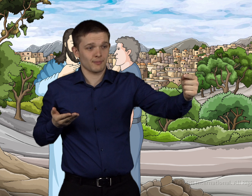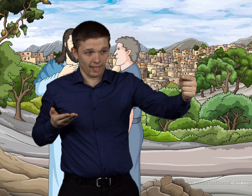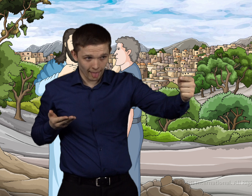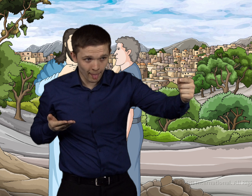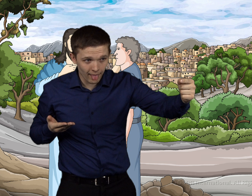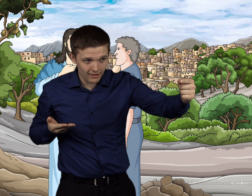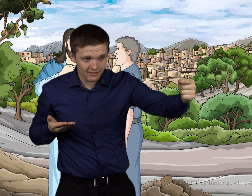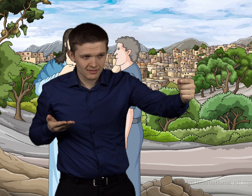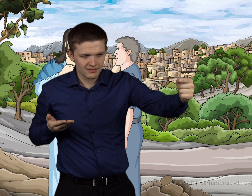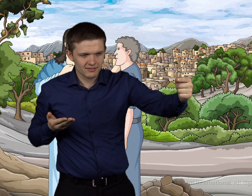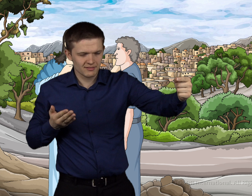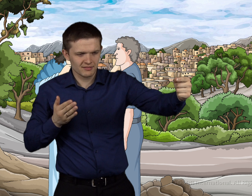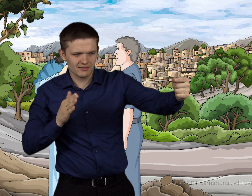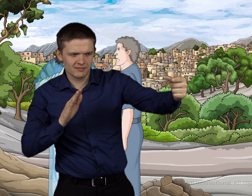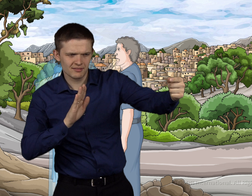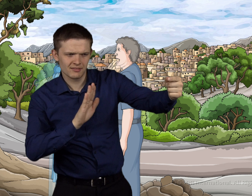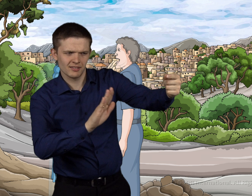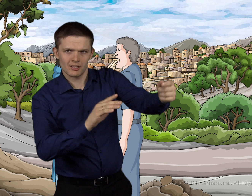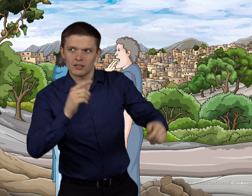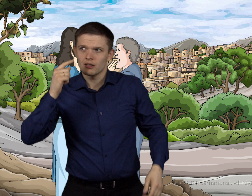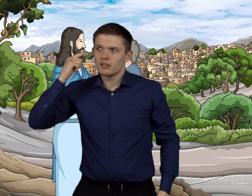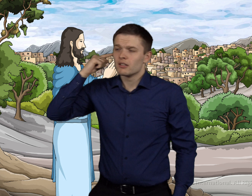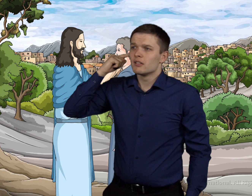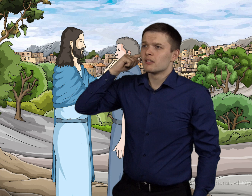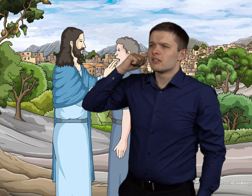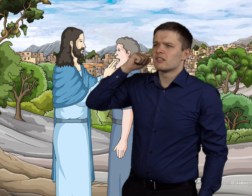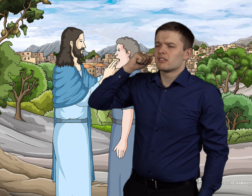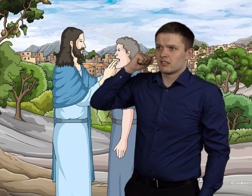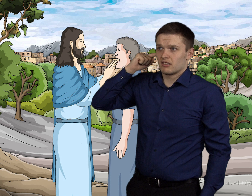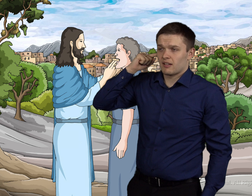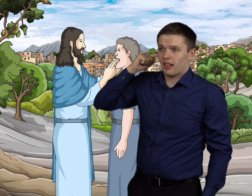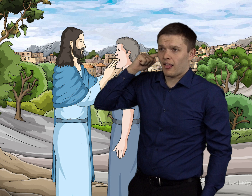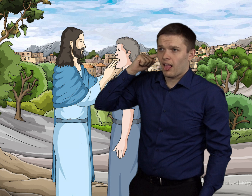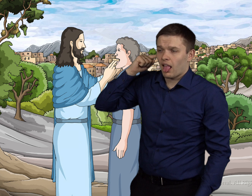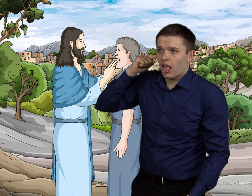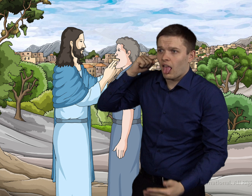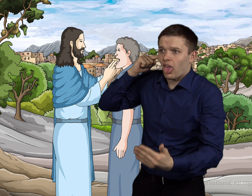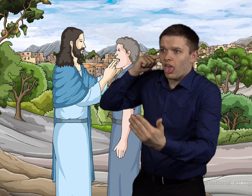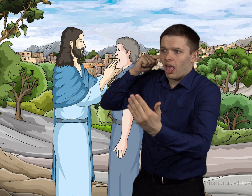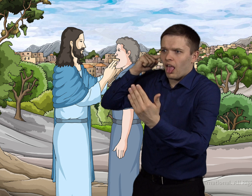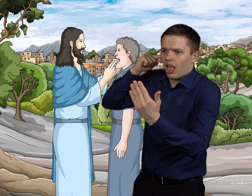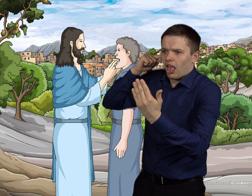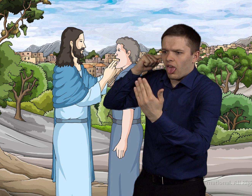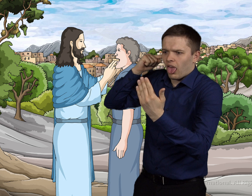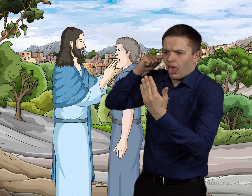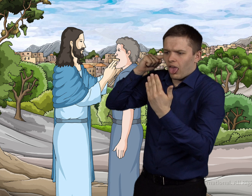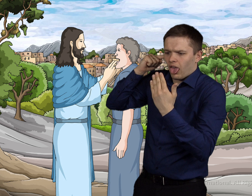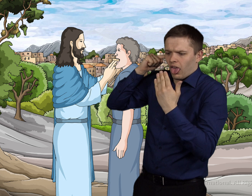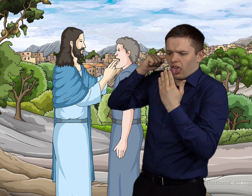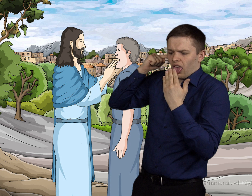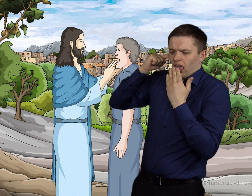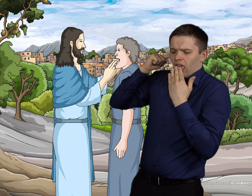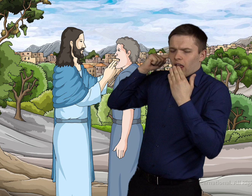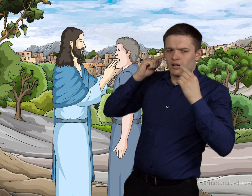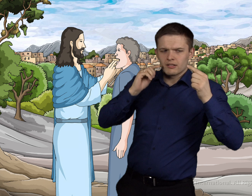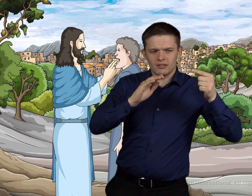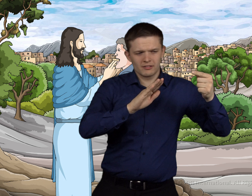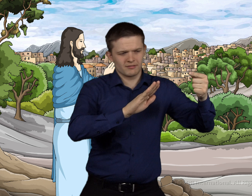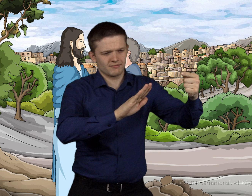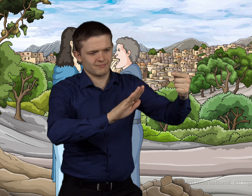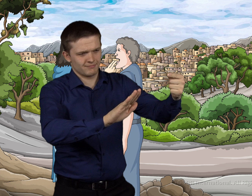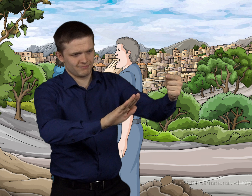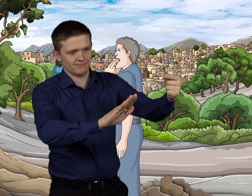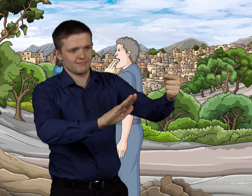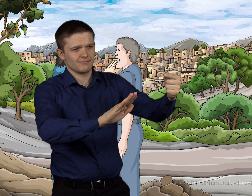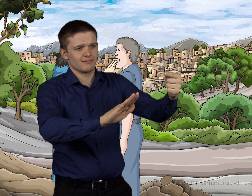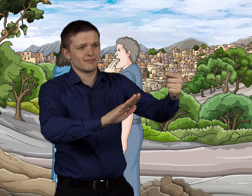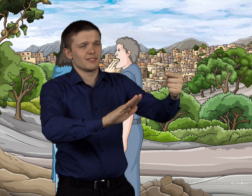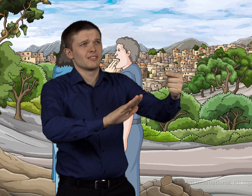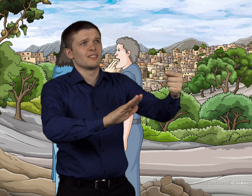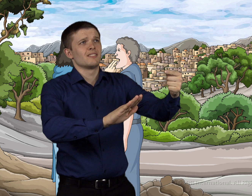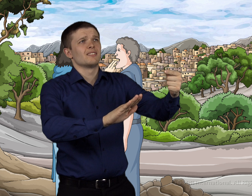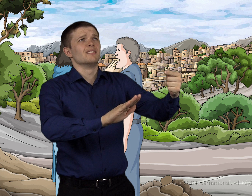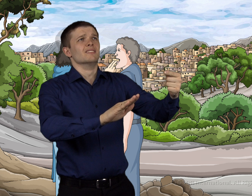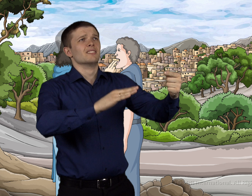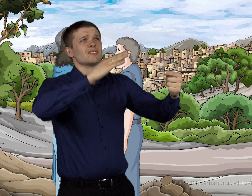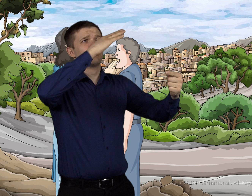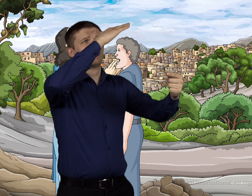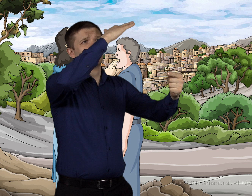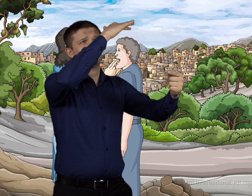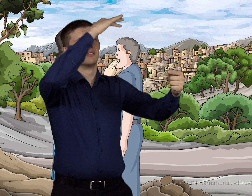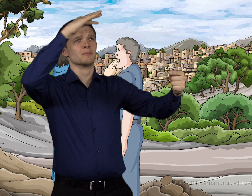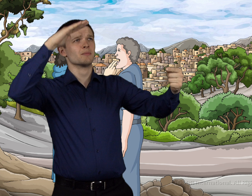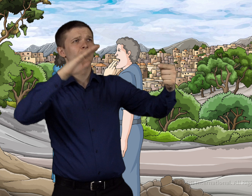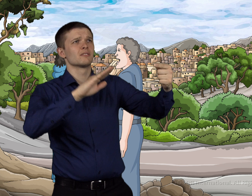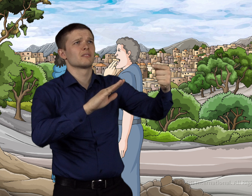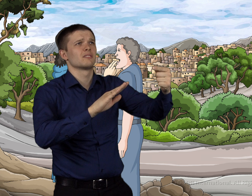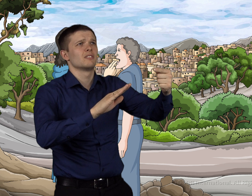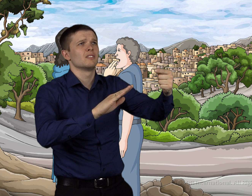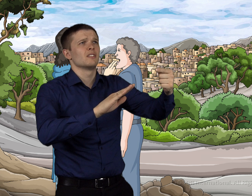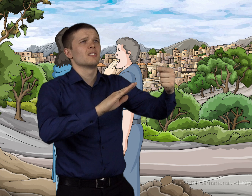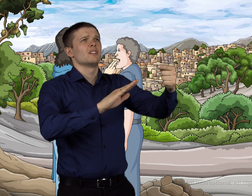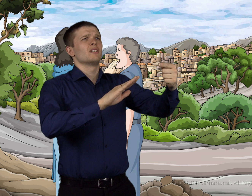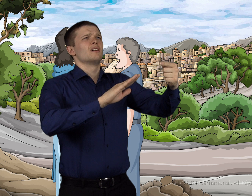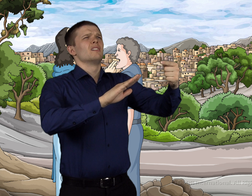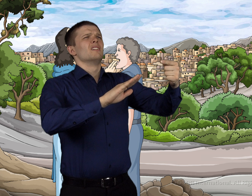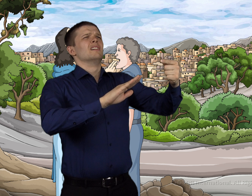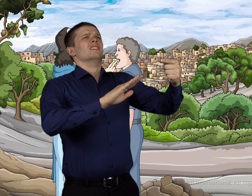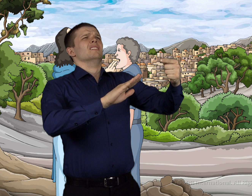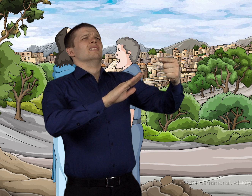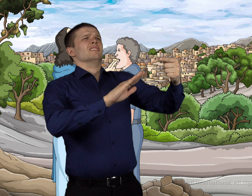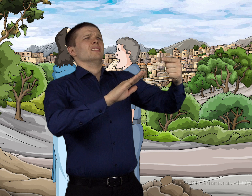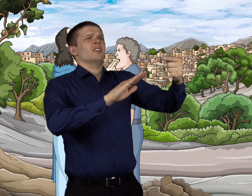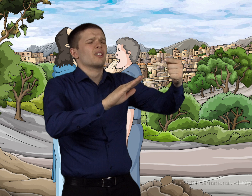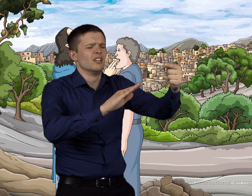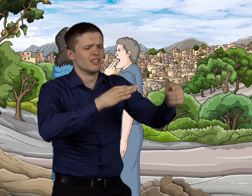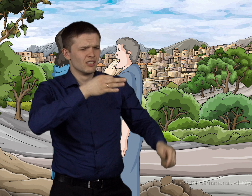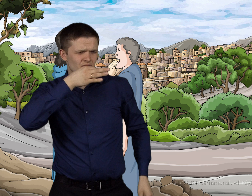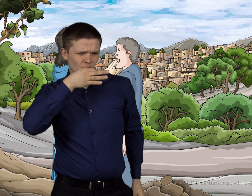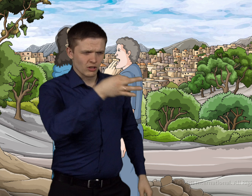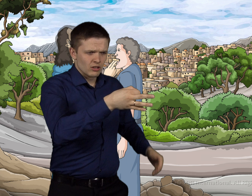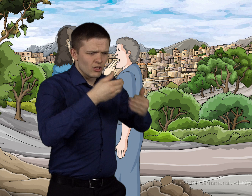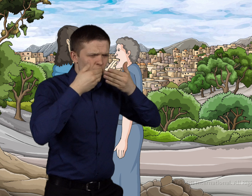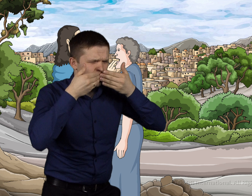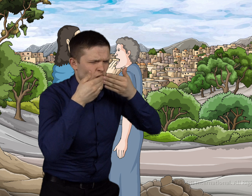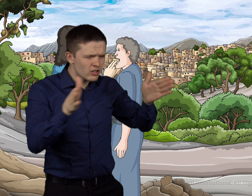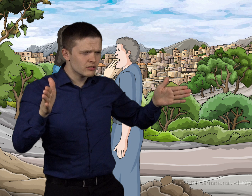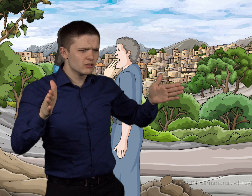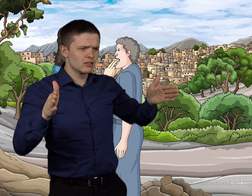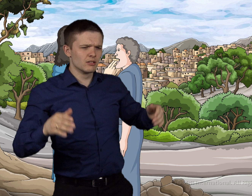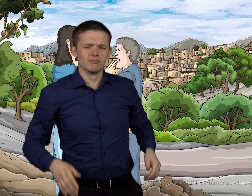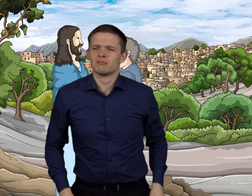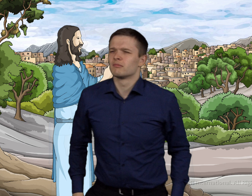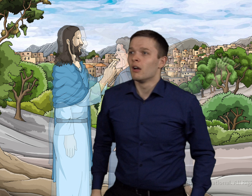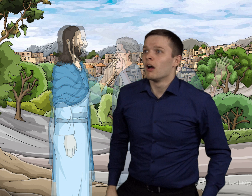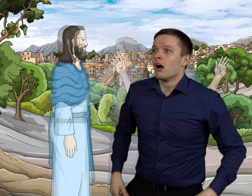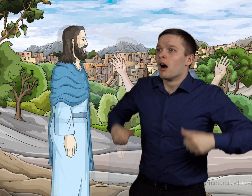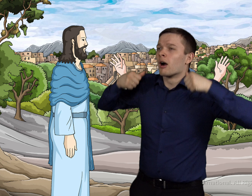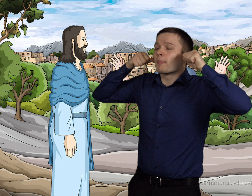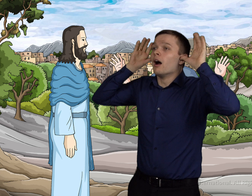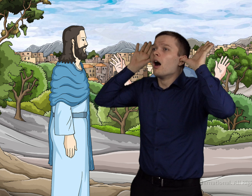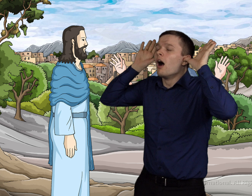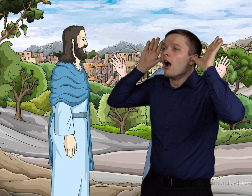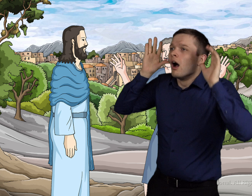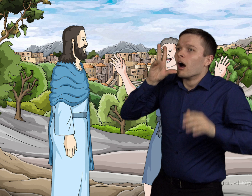Then He spit and touched the man’s tongue. And looking up to heaven, He sighed deeply and said to him, “Ephphatha!” (which means, “Be opened!”).